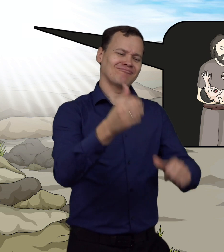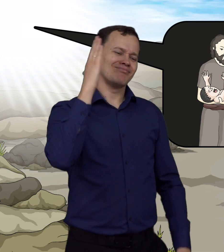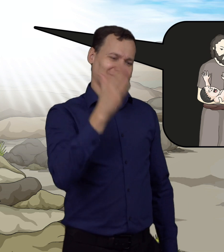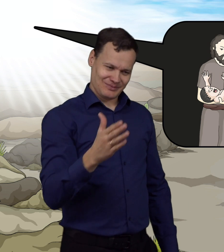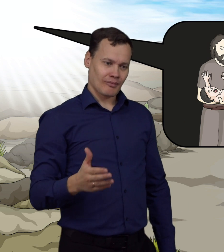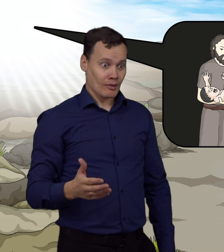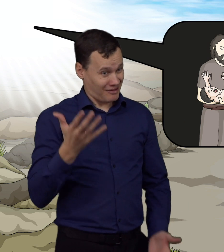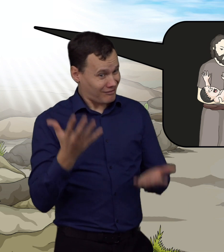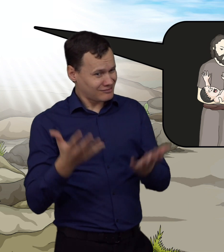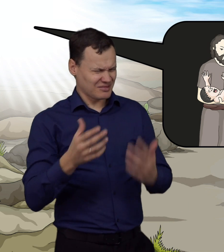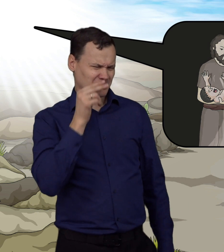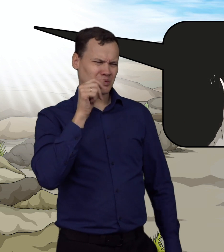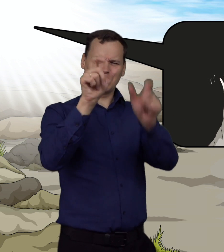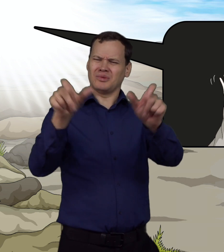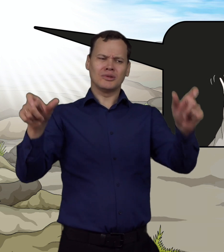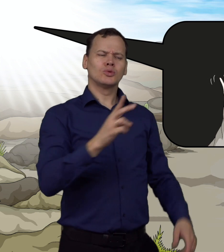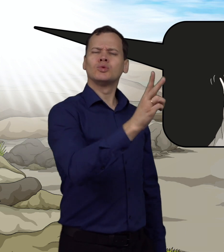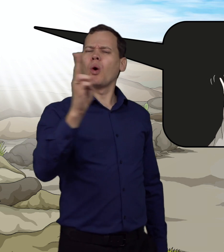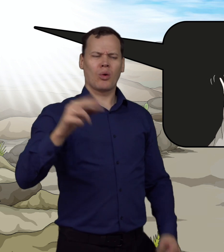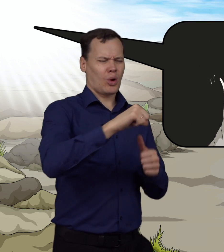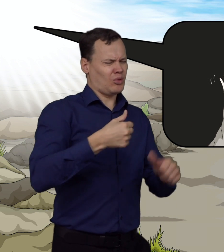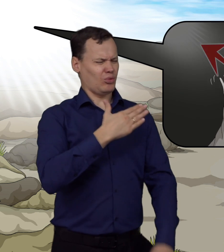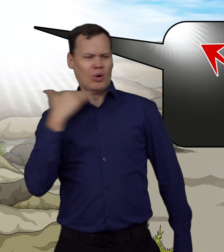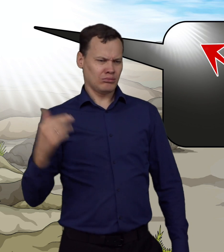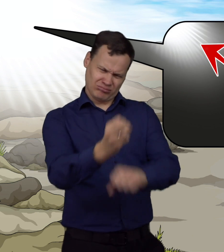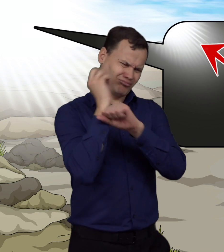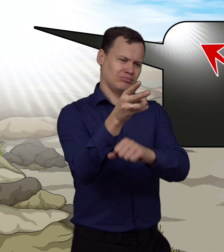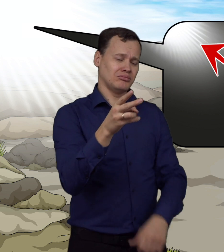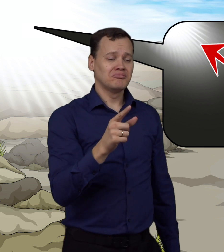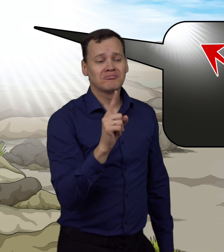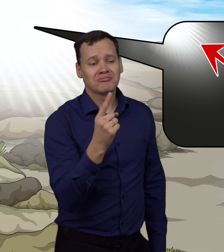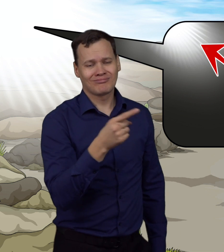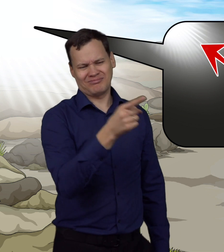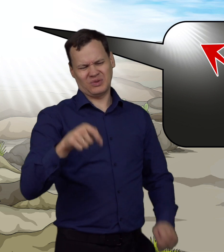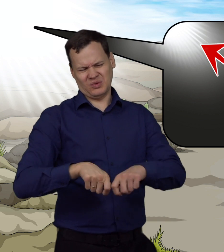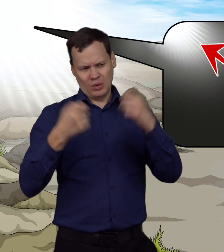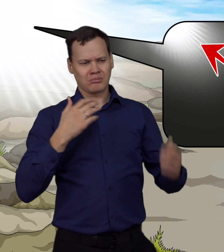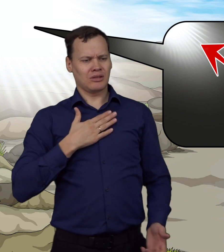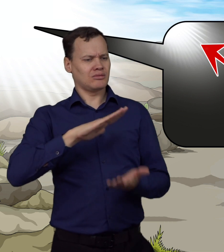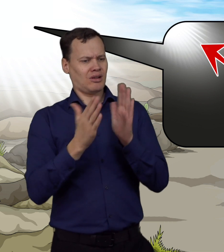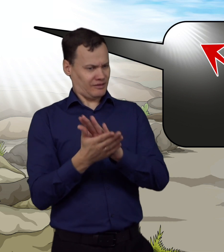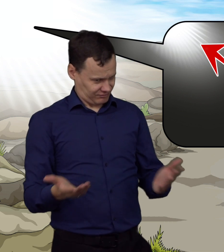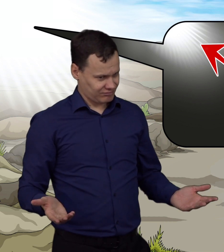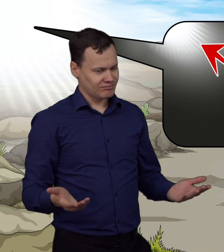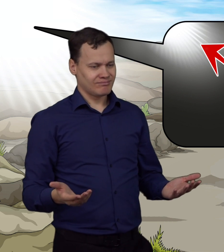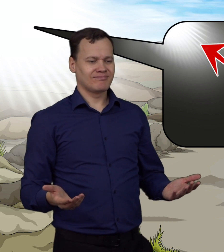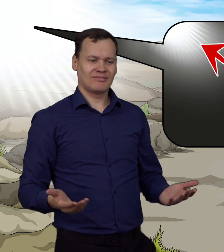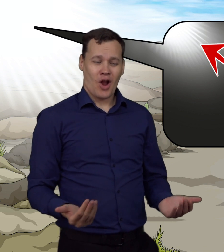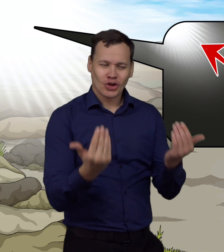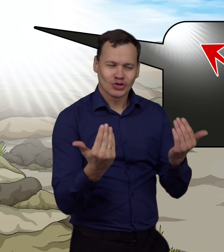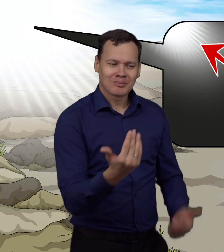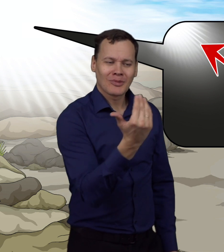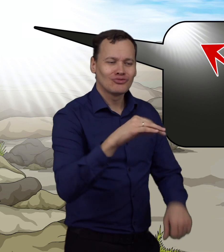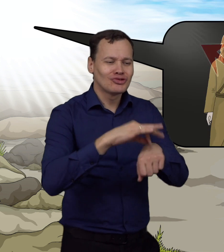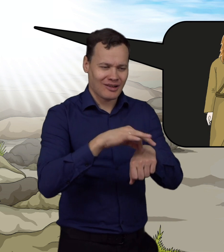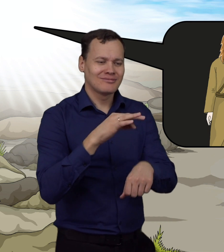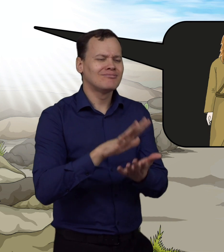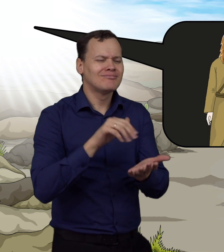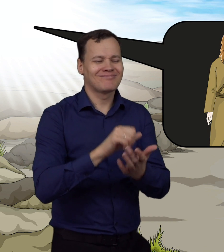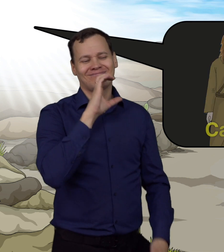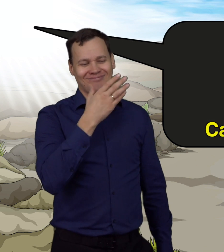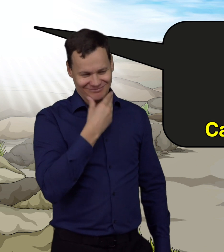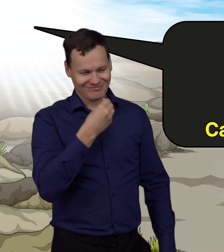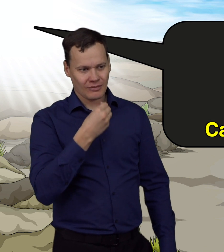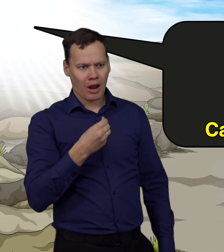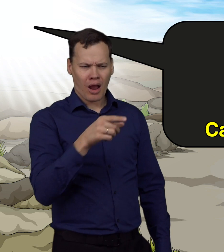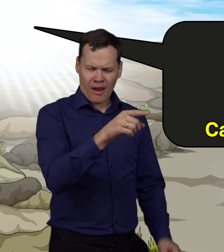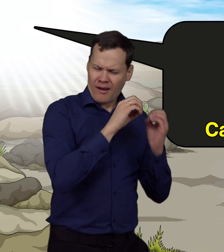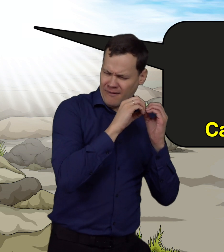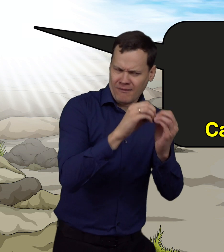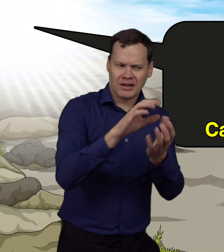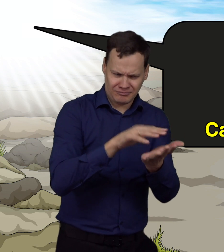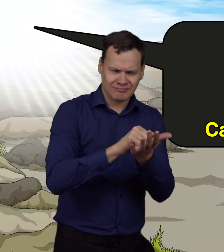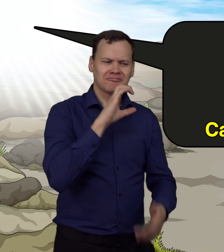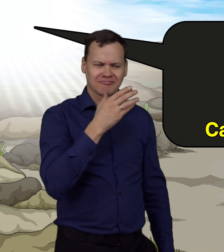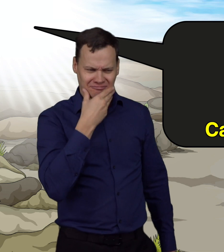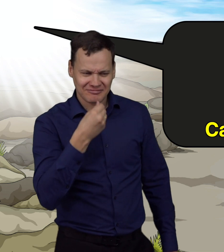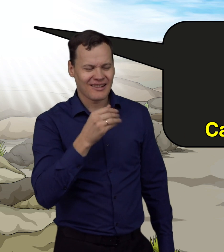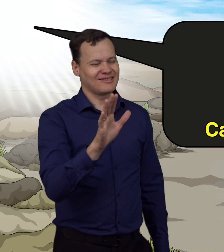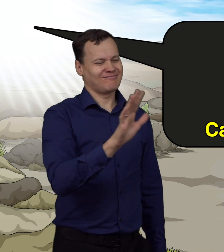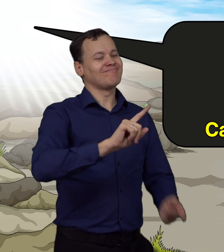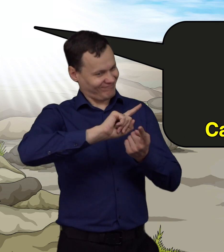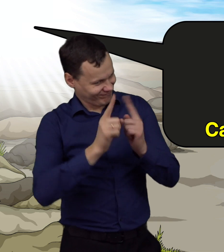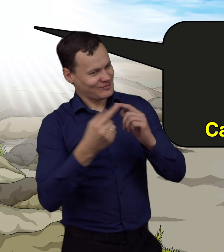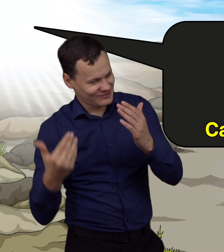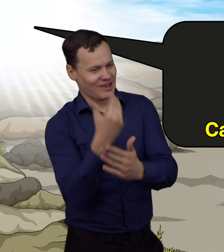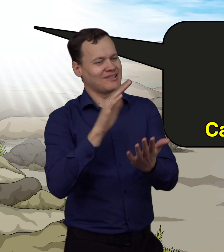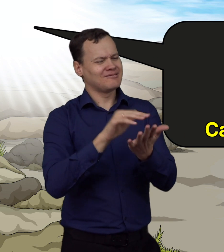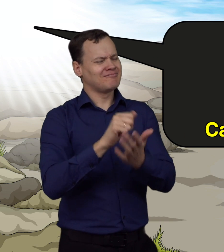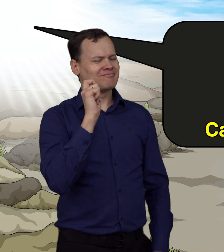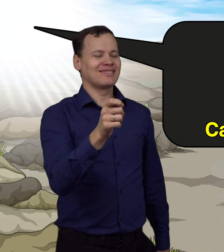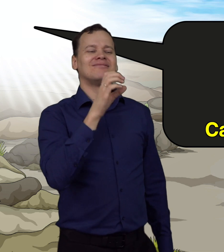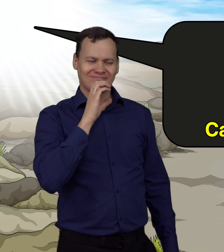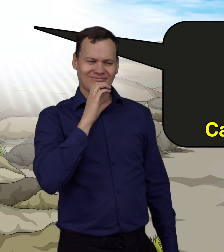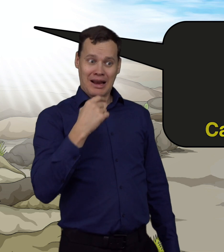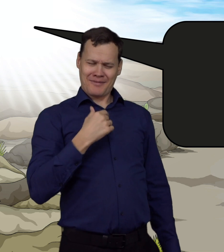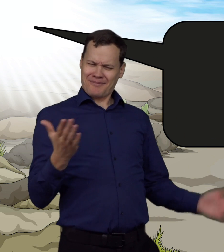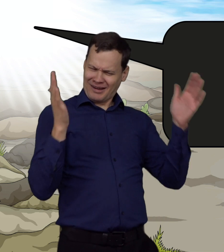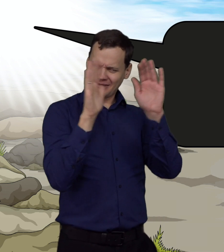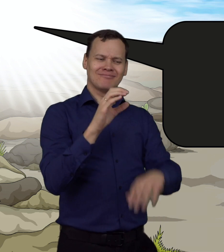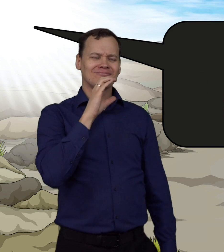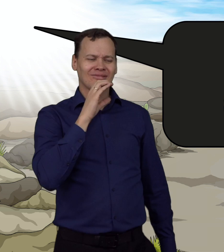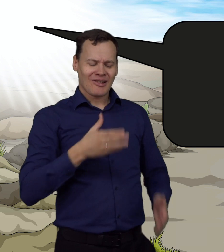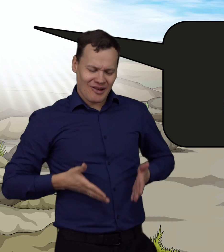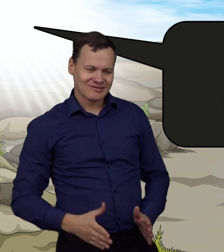But if any male is not circumcised, he will be cut off from his people; he has broken My covenant.” Then God said to Abraham, “As for Sarai your wife, do not call her Sarai, for her name is to be Sarah.